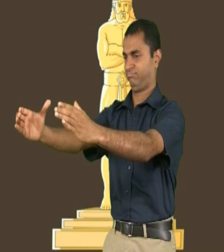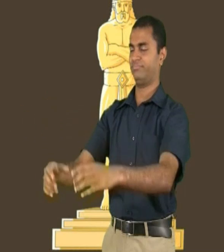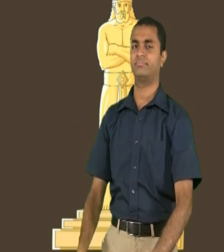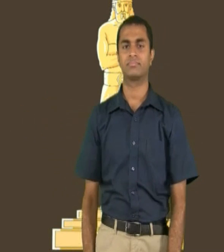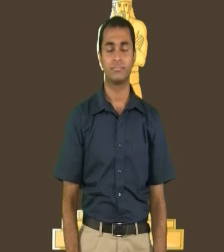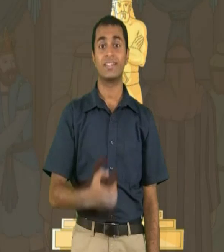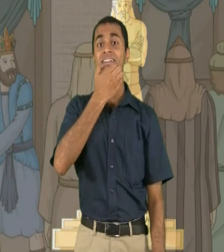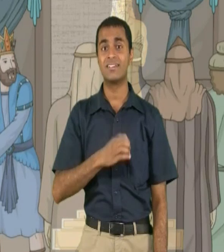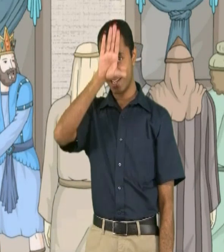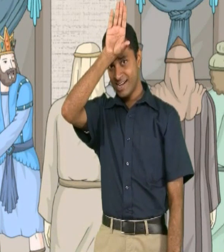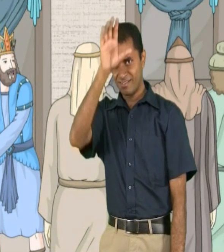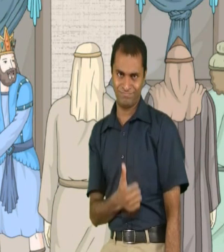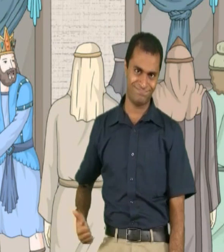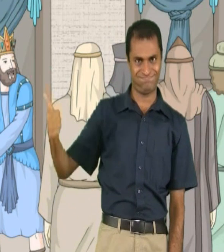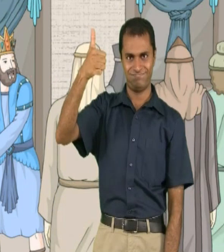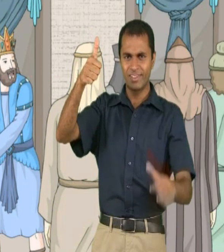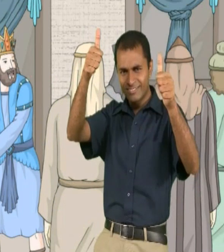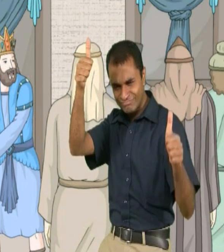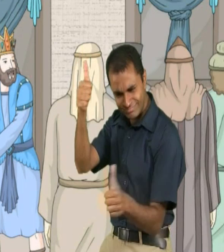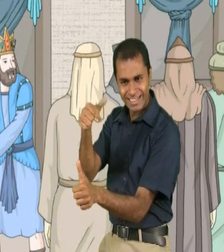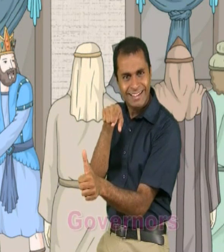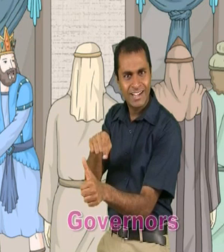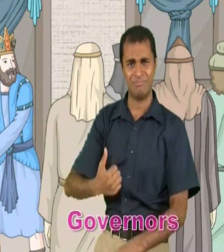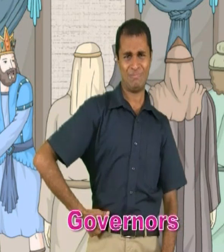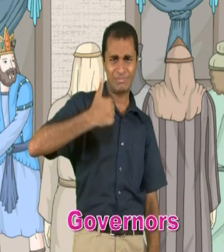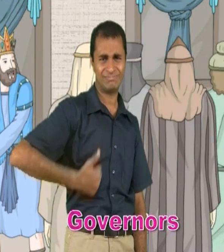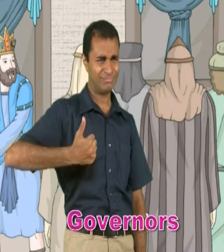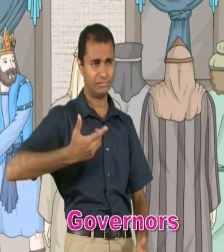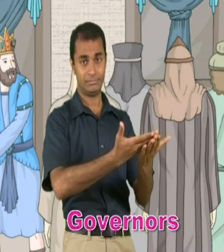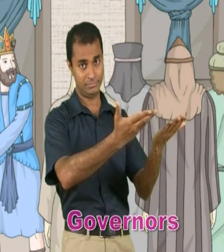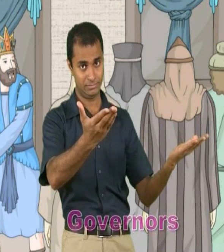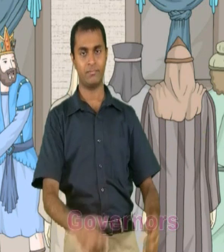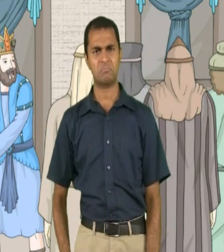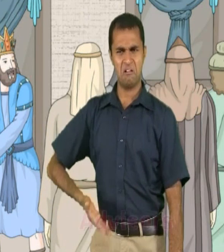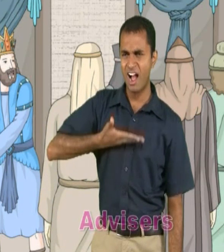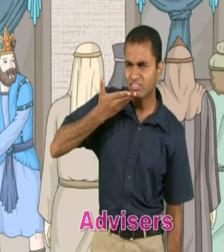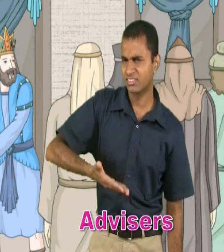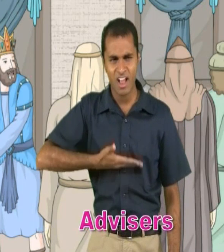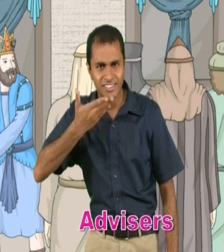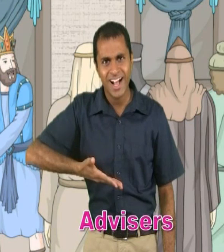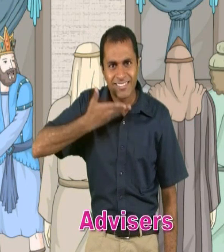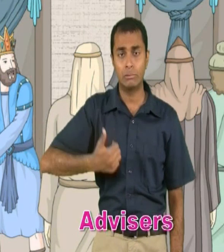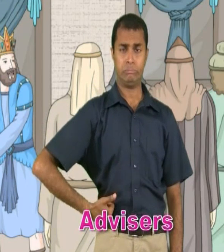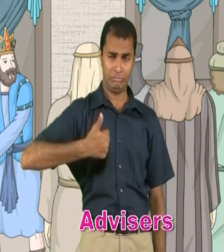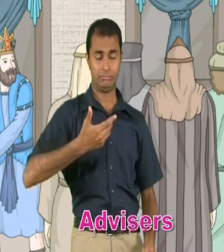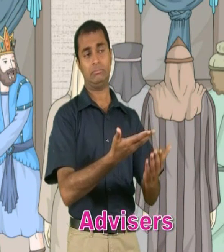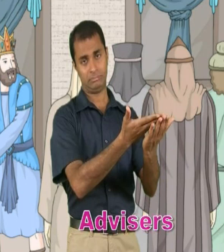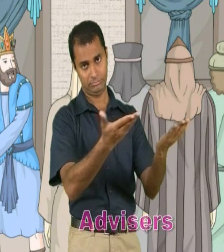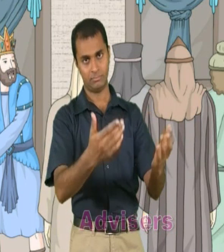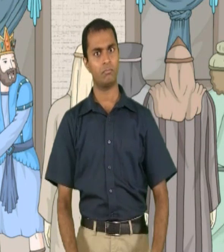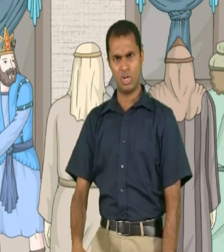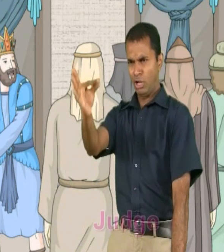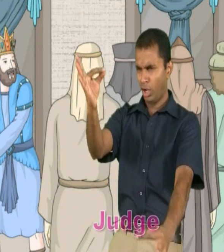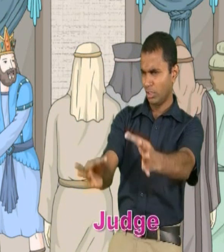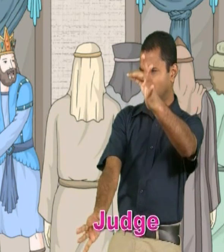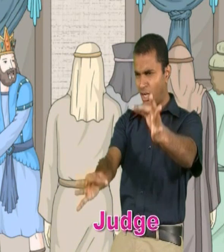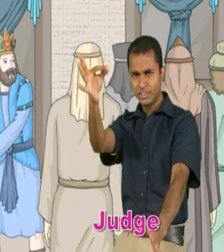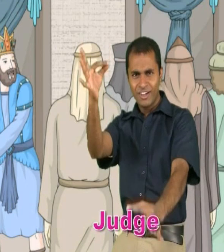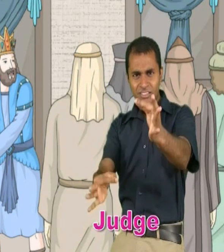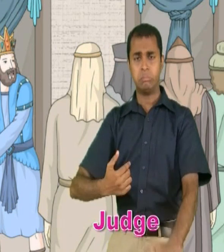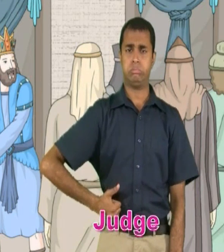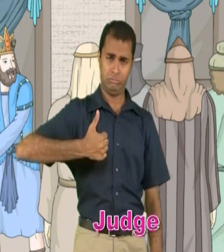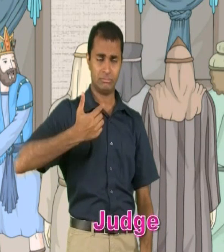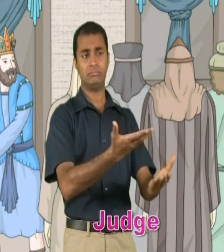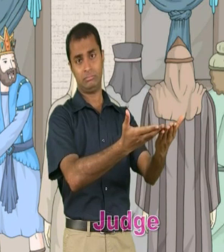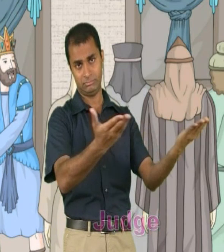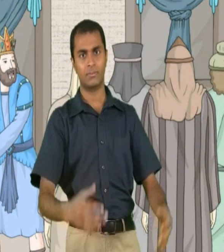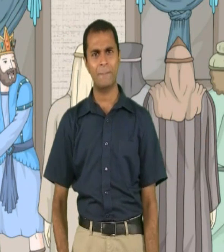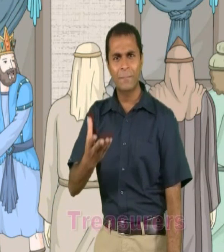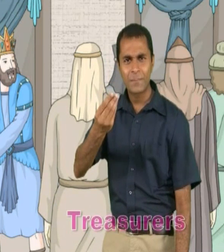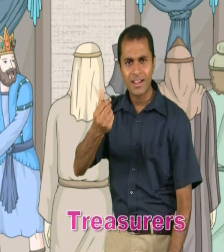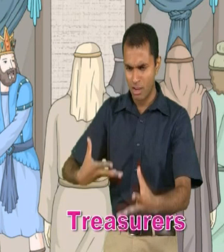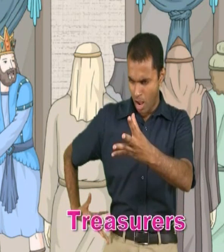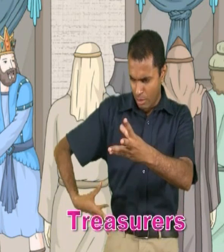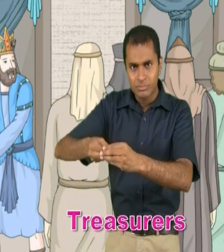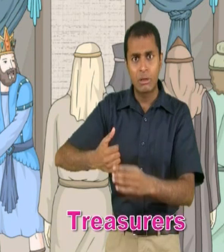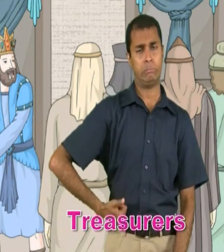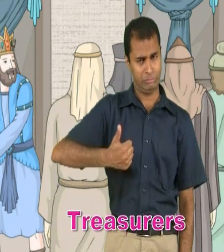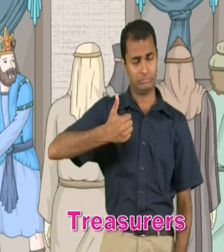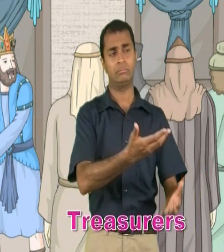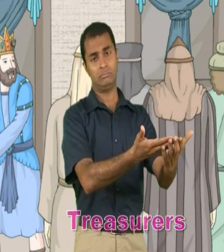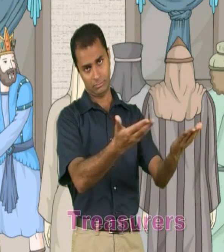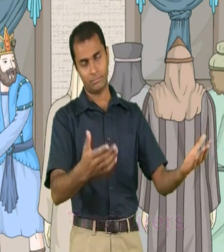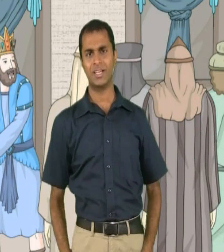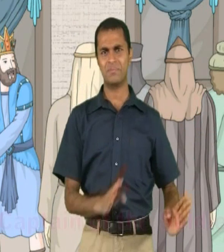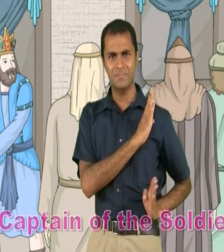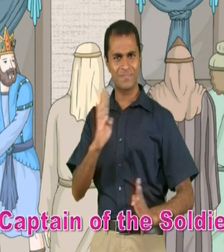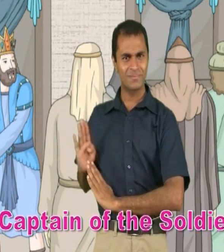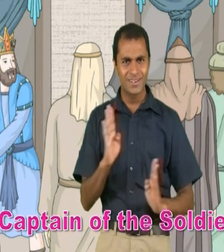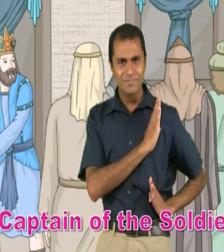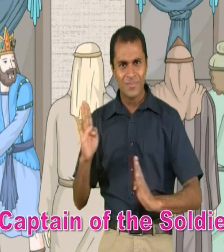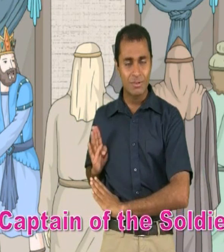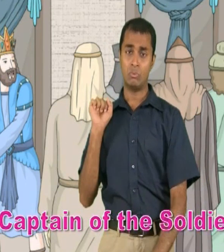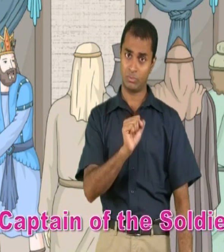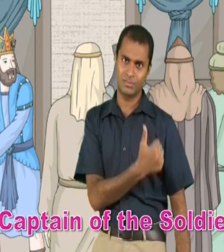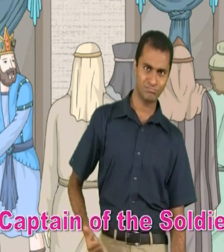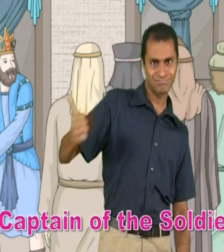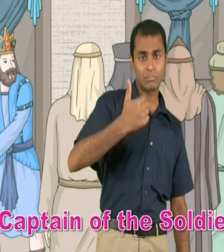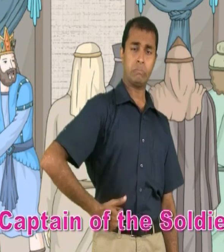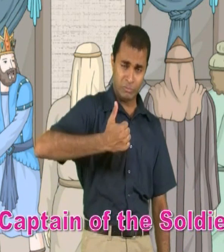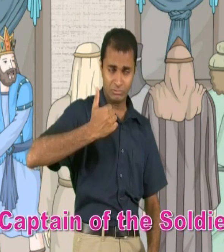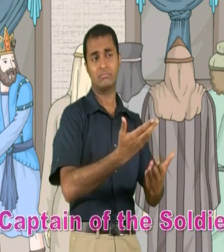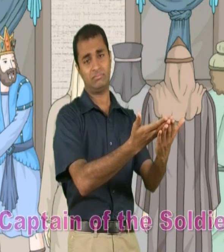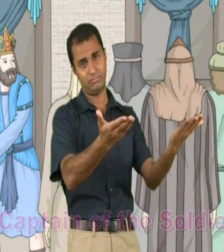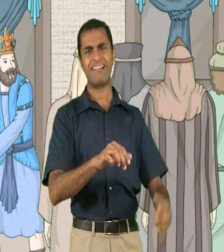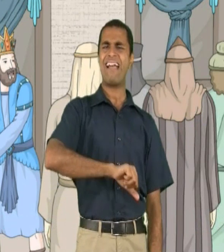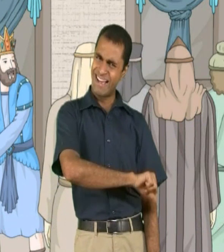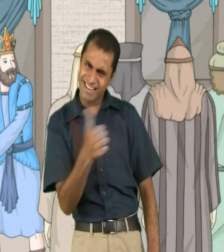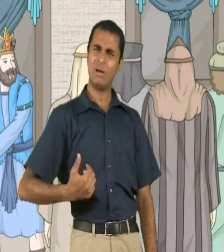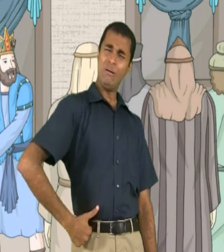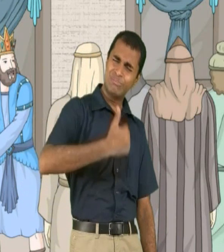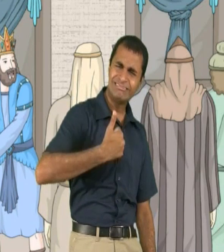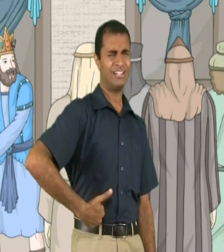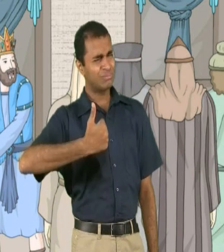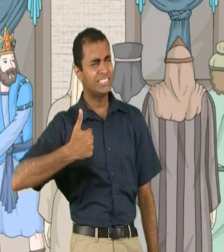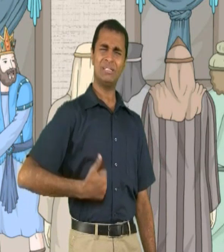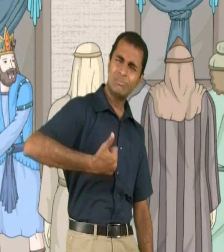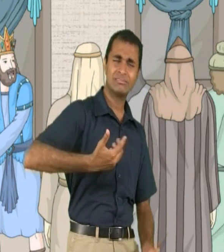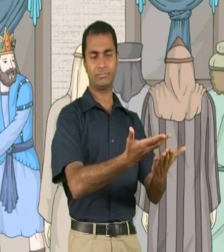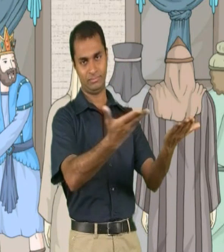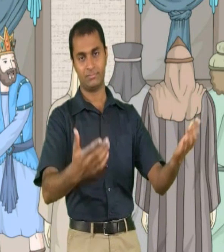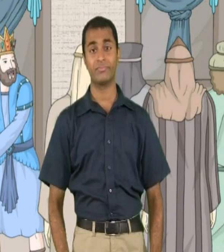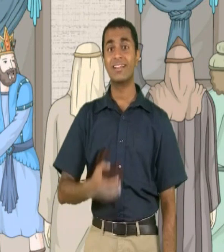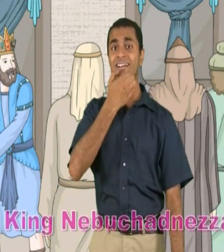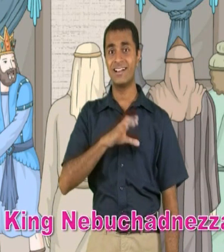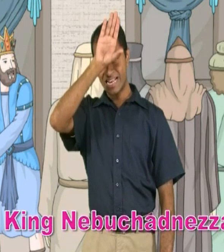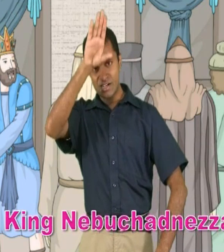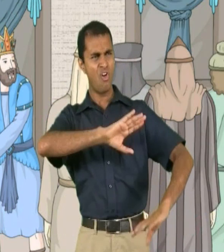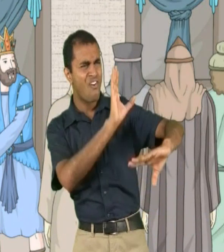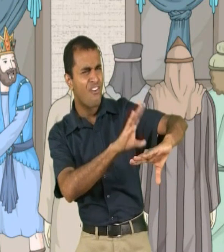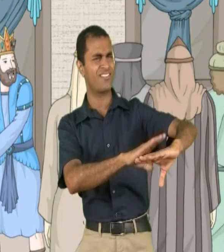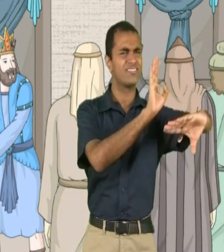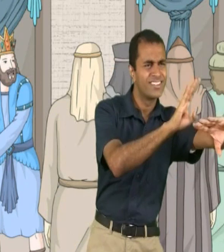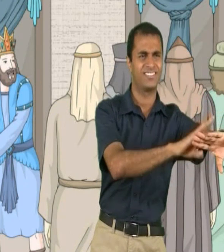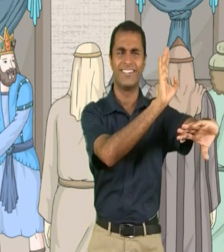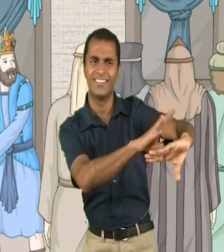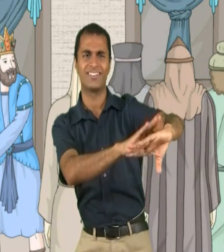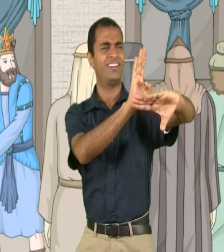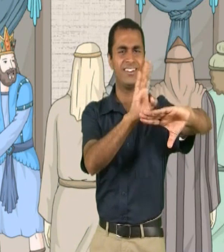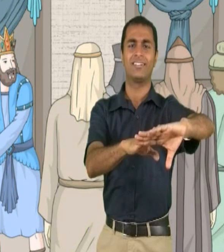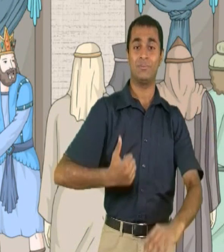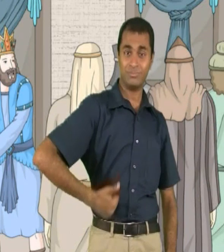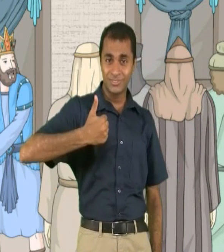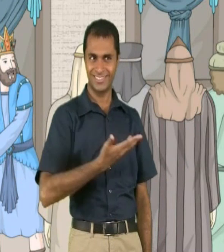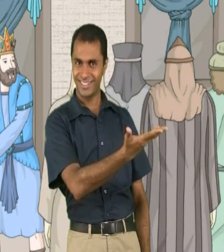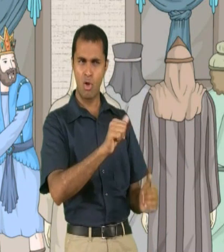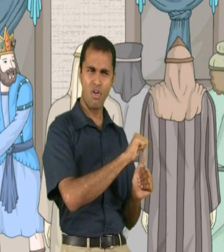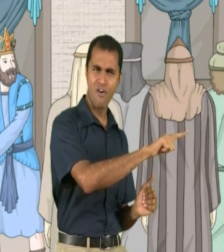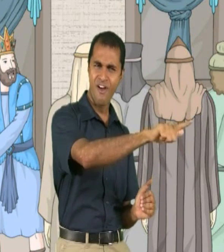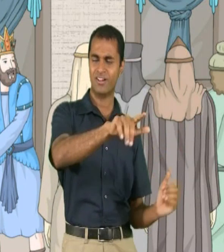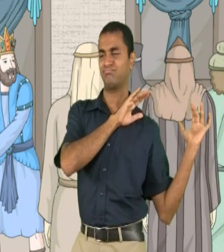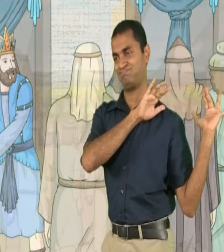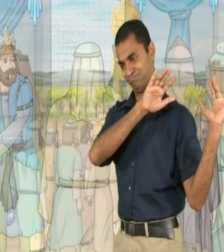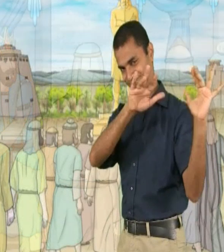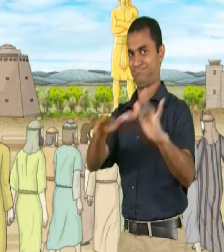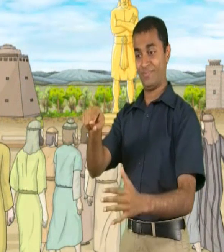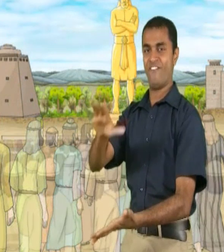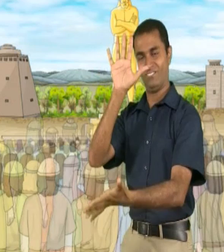Then King Nebuchadnezzar sent word to assemble the satraps, prefects, governors, advisers, treasurers, judges, magistrates, and all the other officials of the provinces to attend the dedication of the statue he had set up.